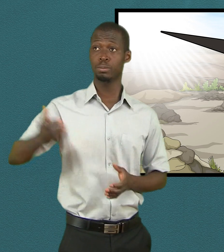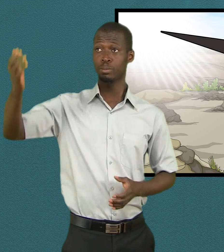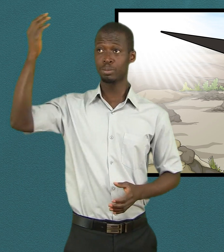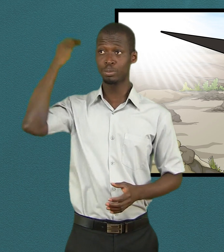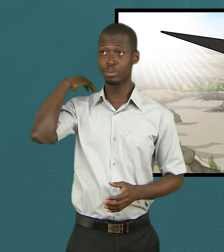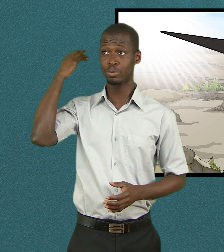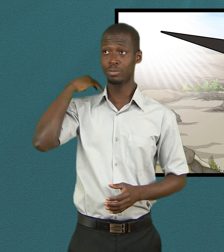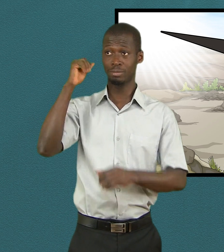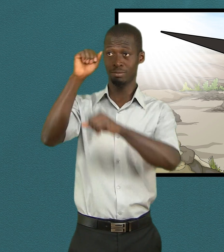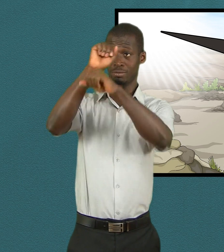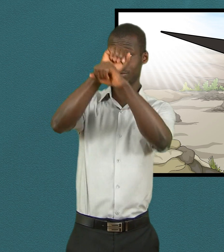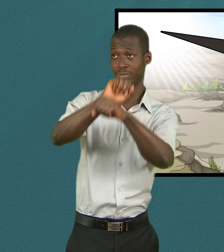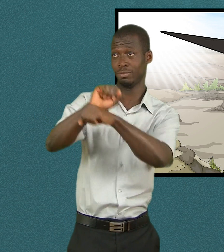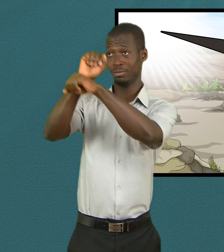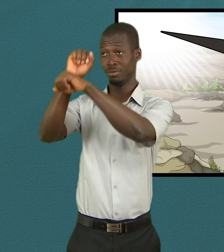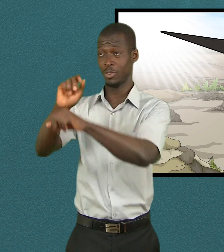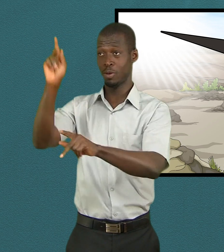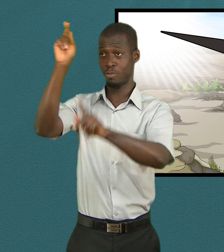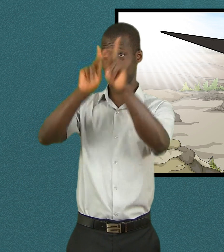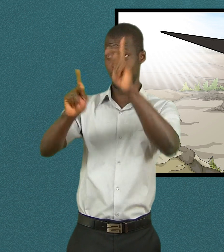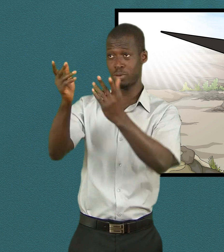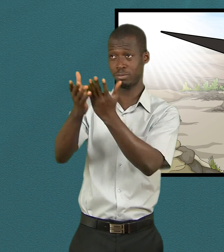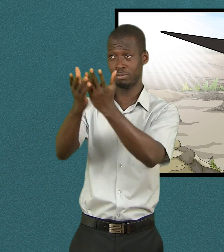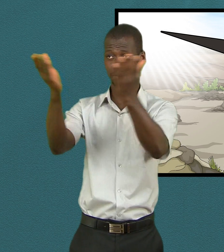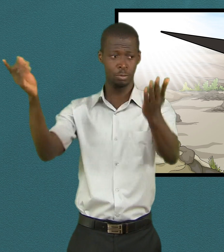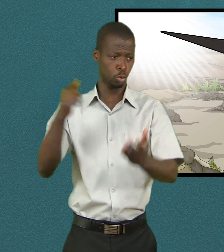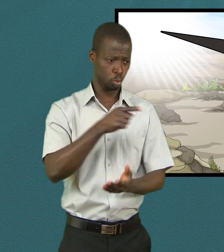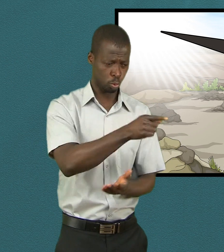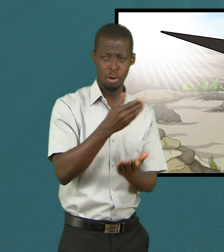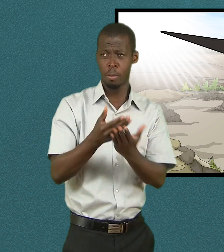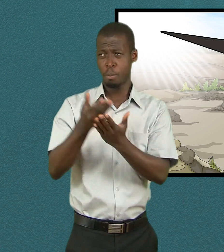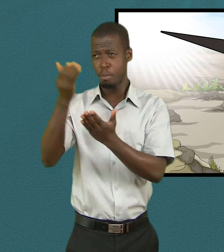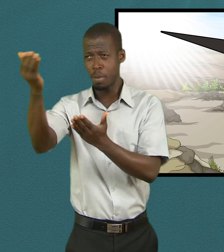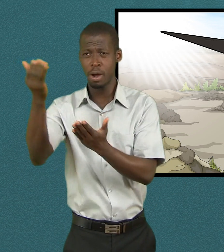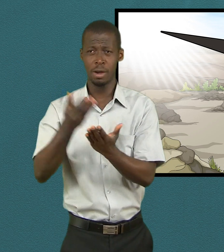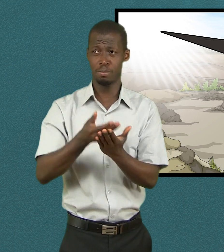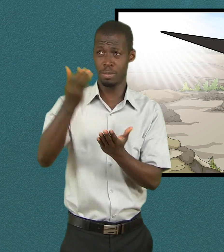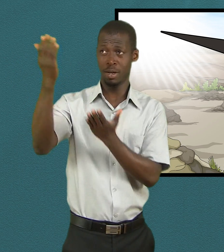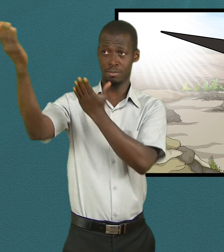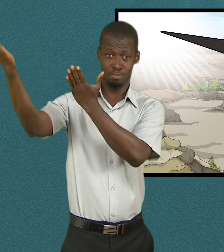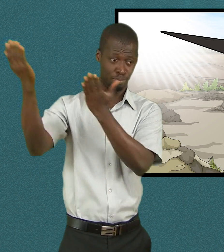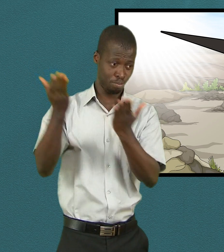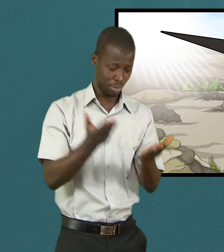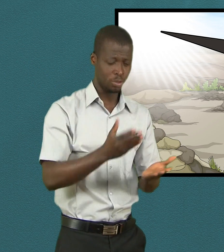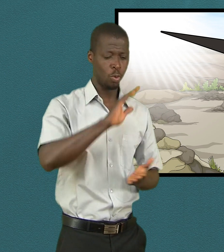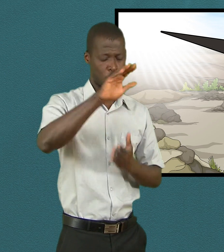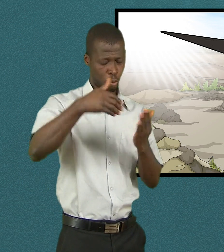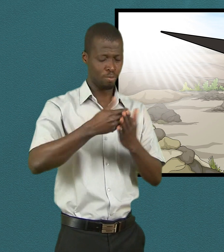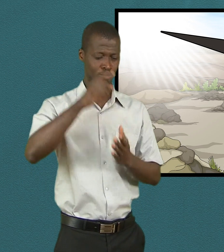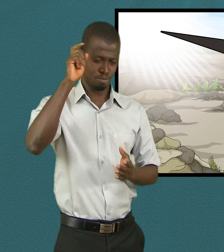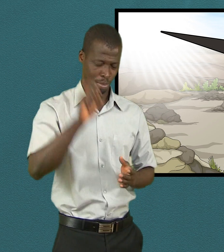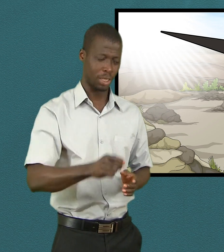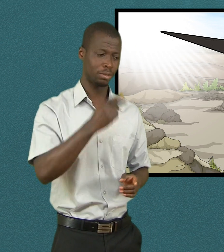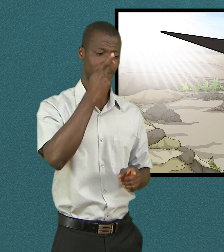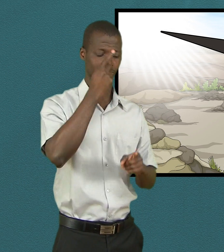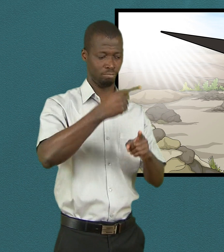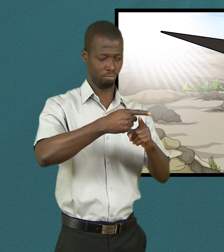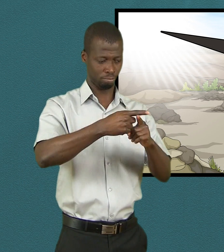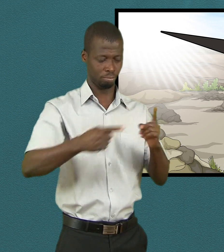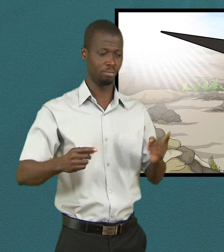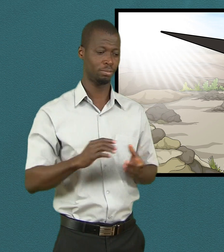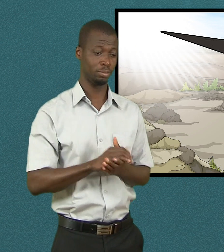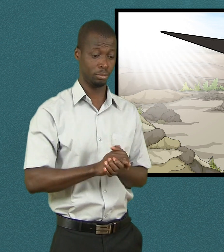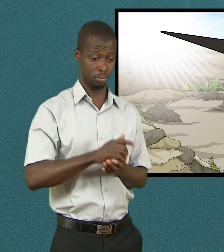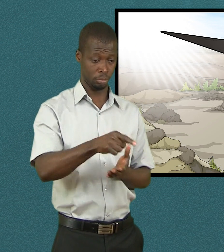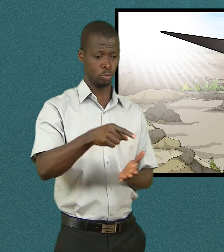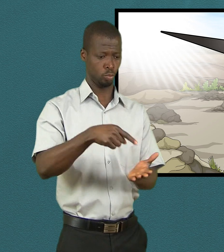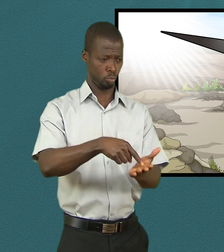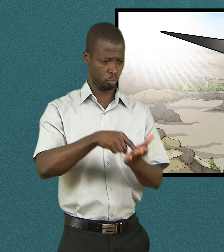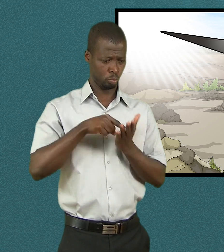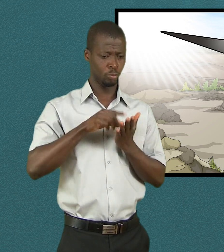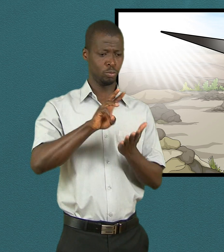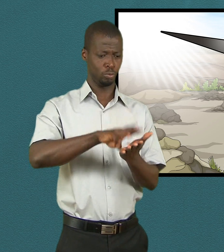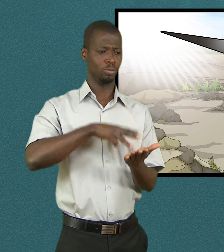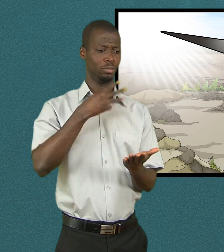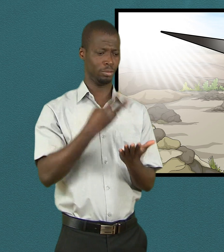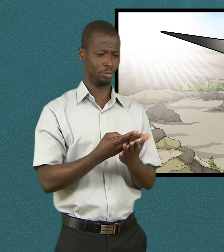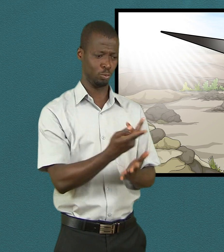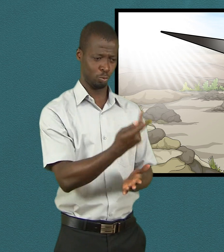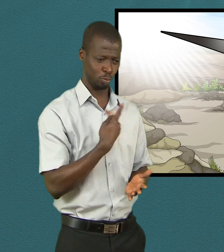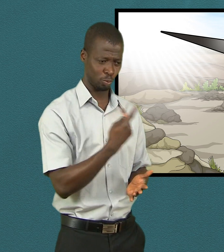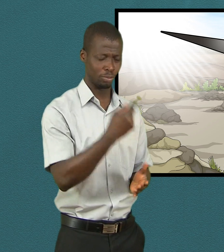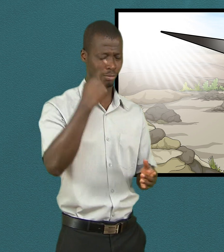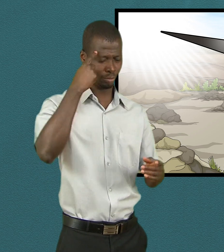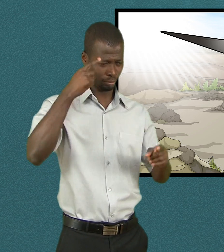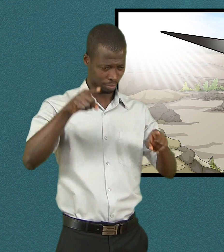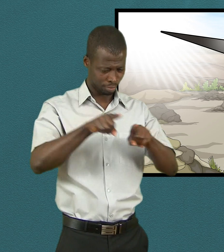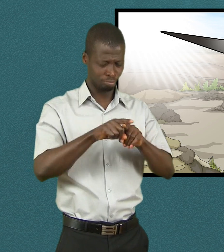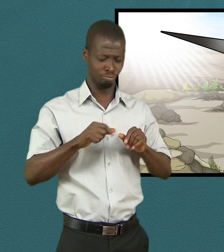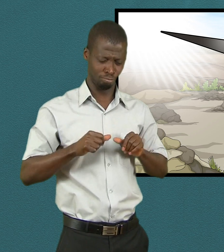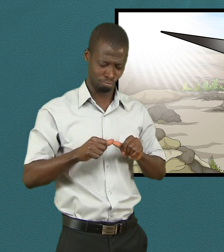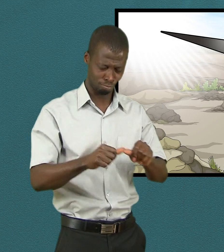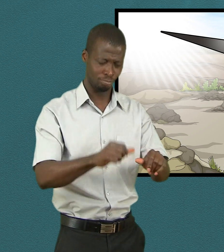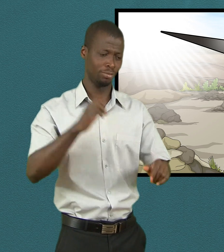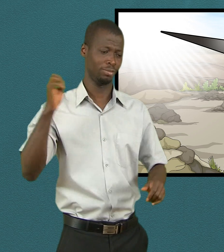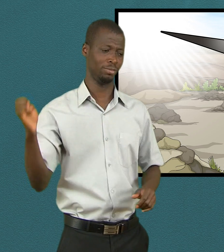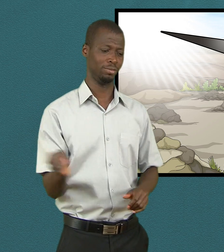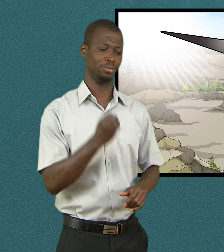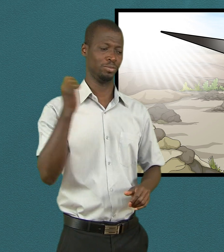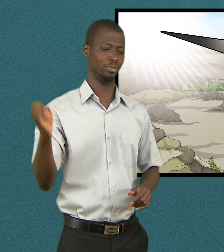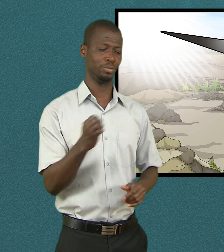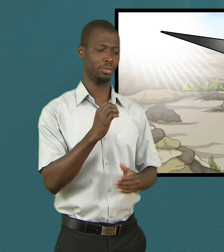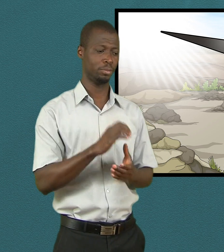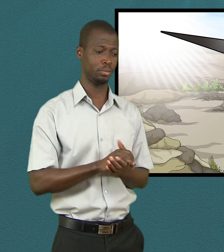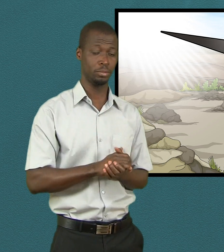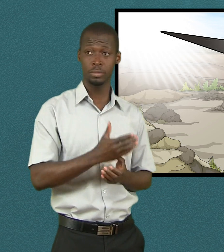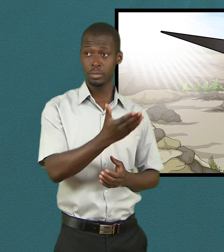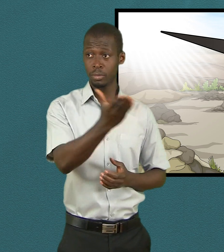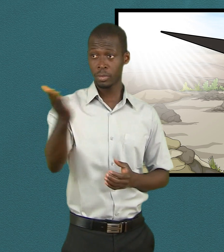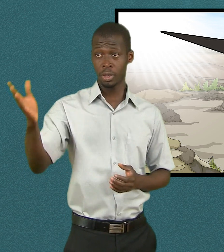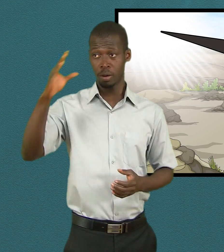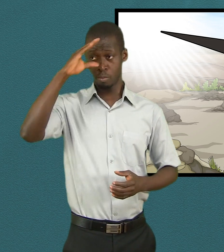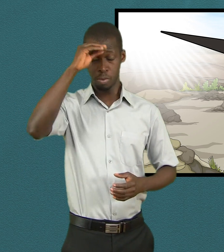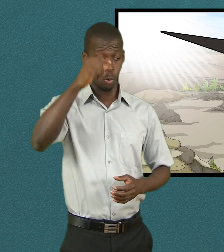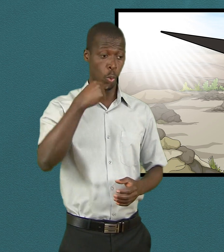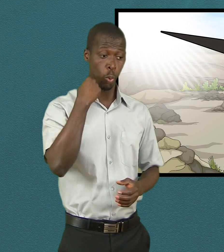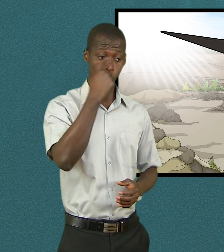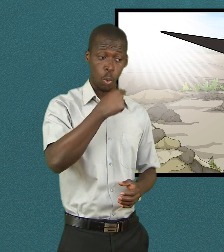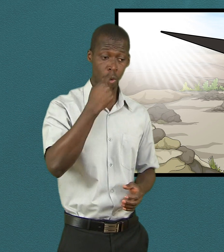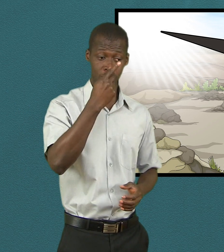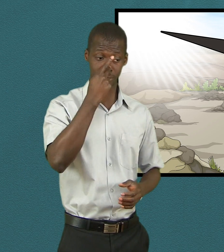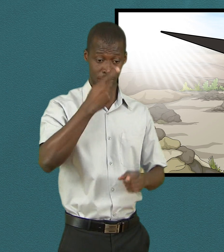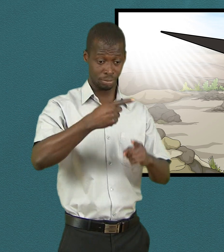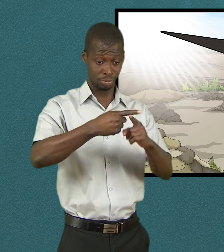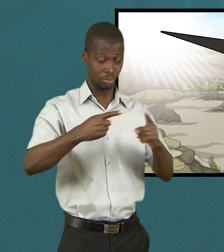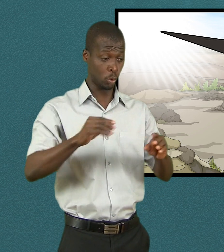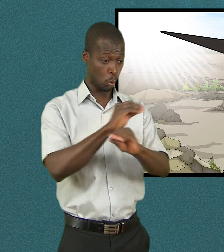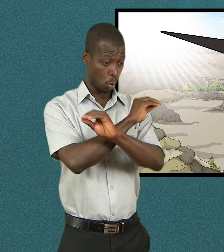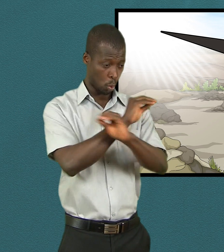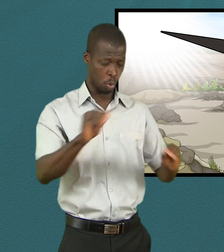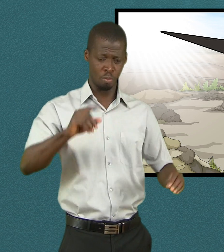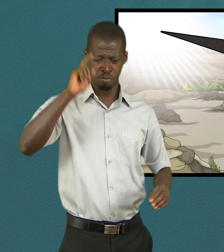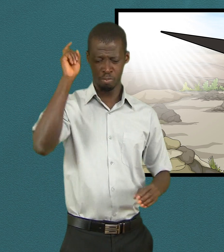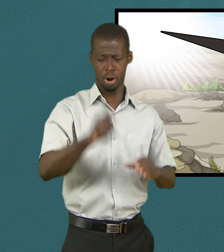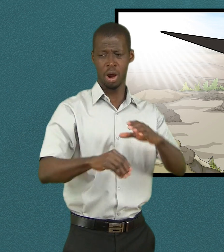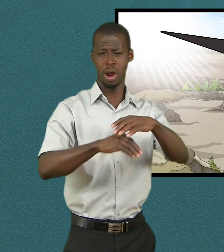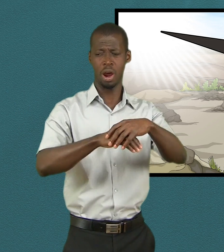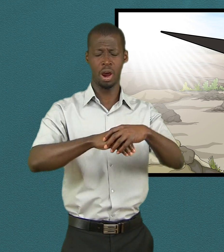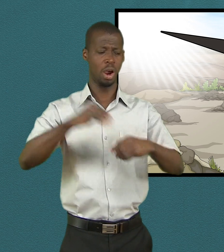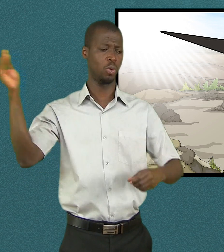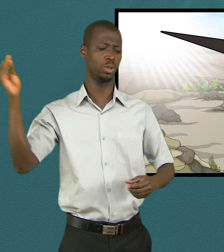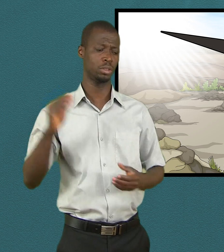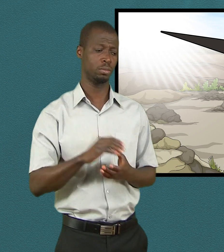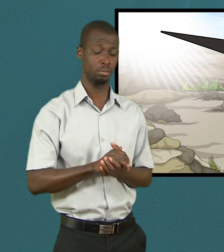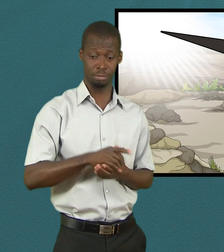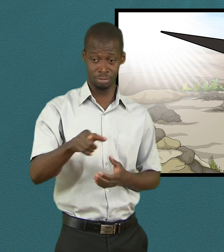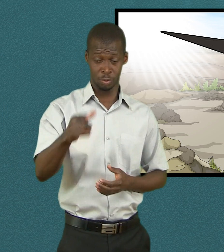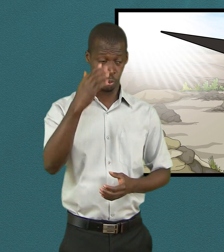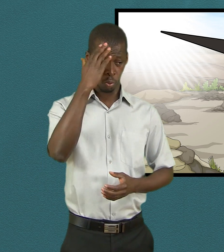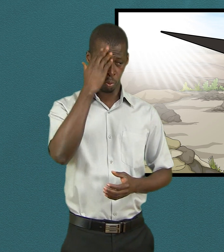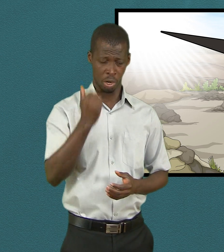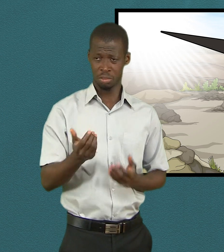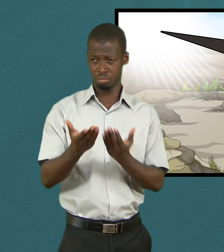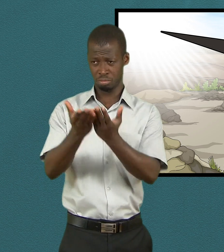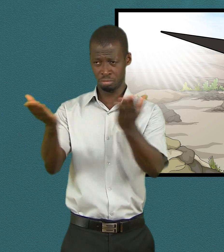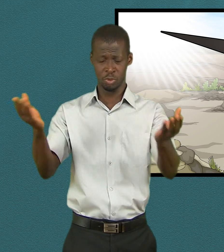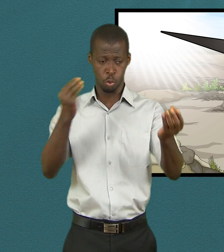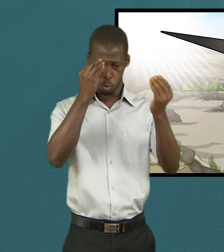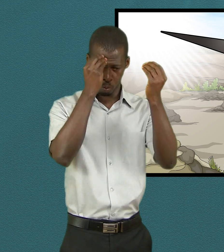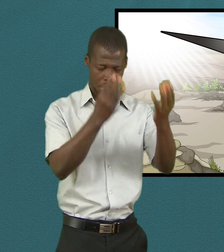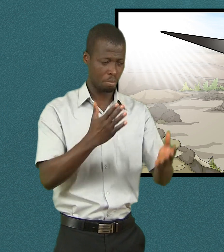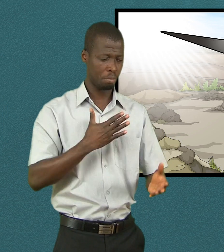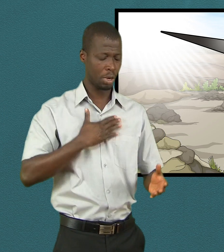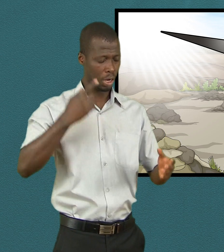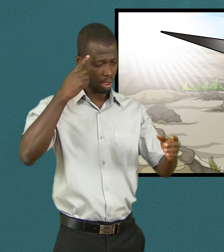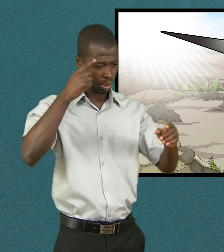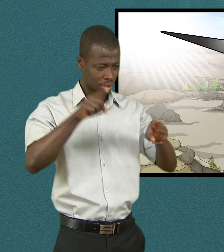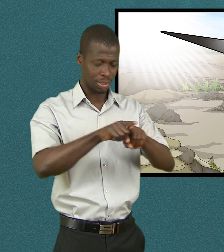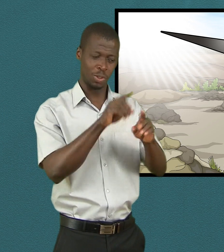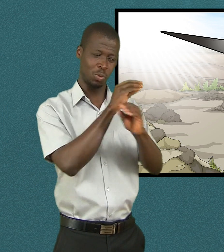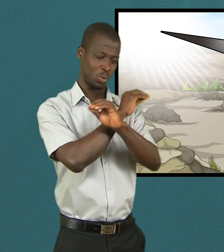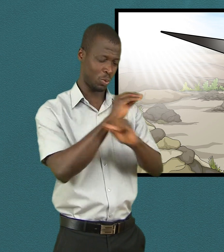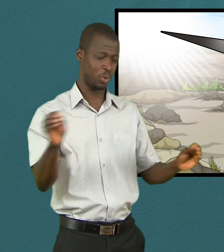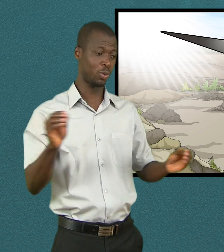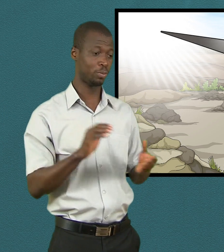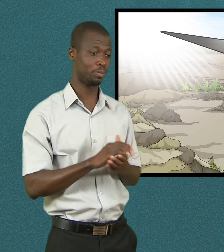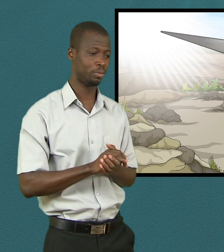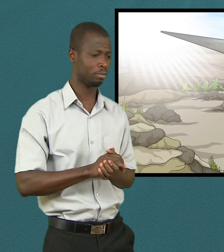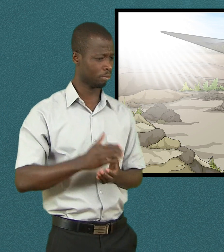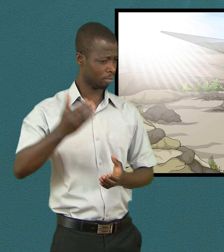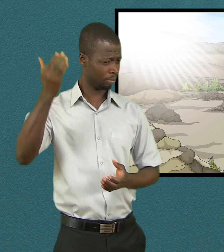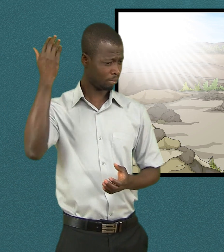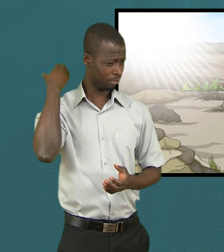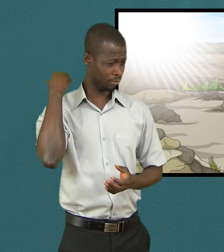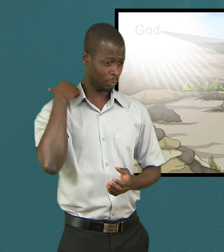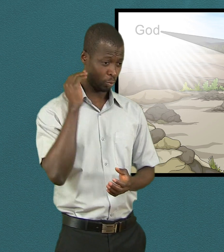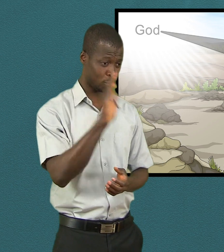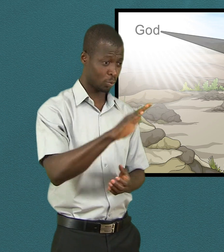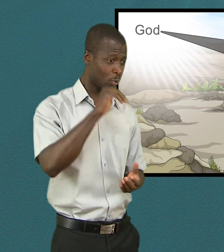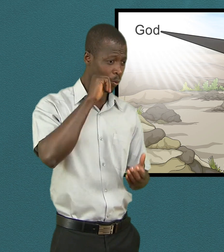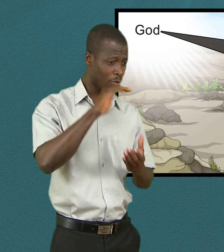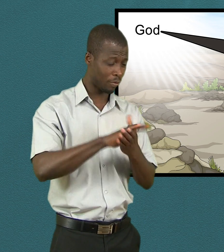Whether they are born in your household or purchased, they must be circumcised. My covenant in your flesh will be an everlasting covenant. But if any male is not circumcised, he will be cut off from his people;